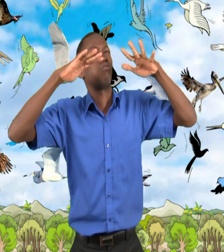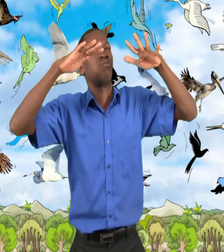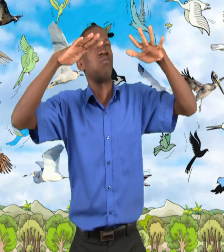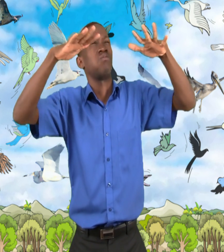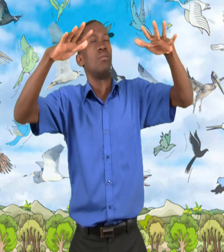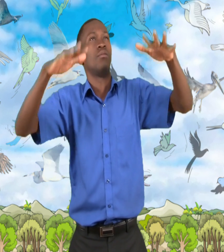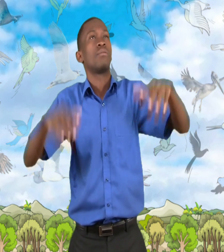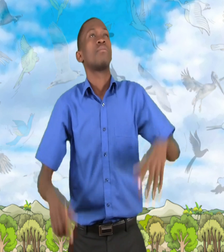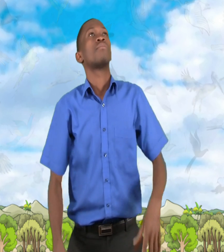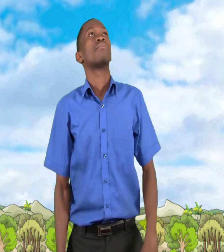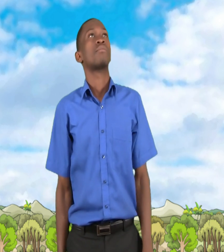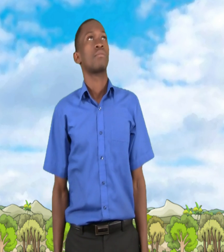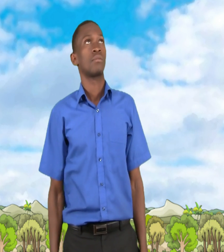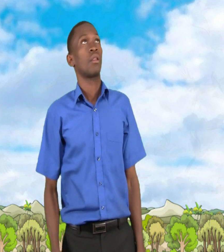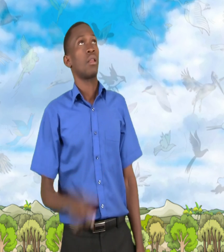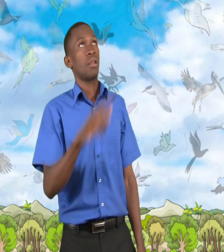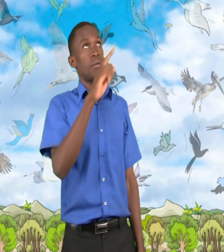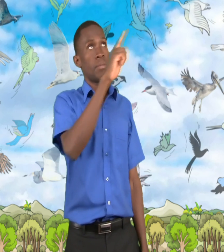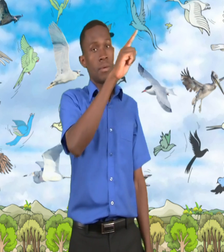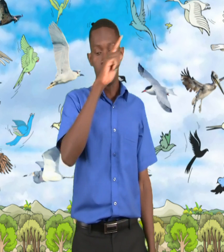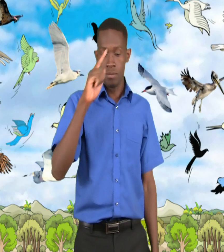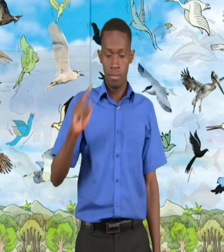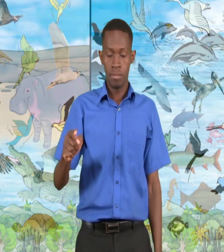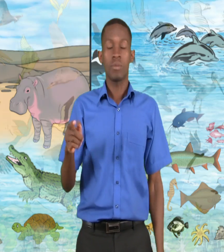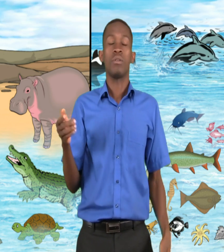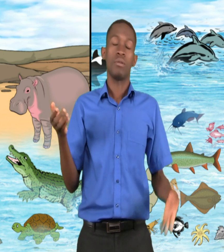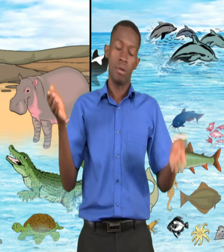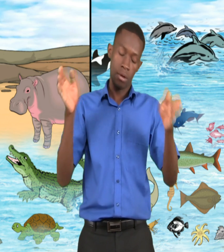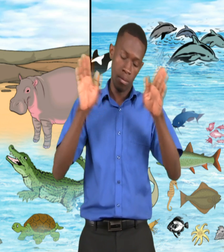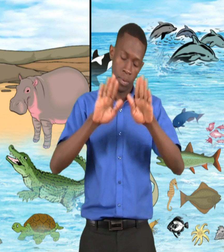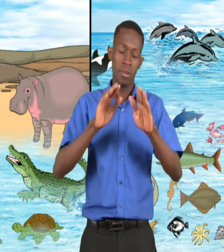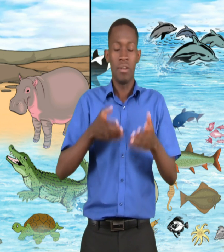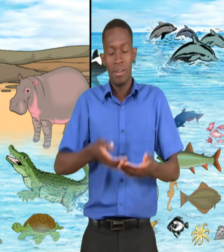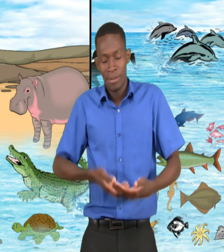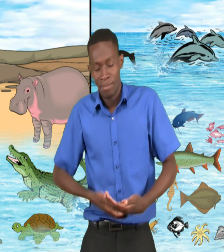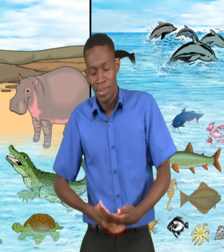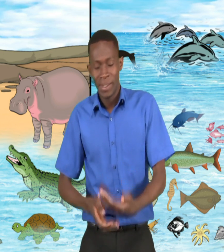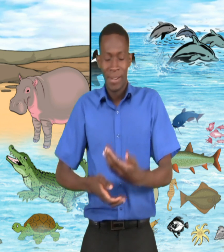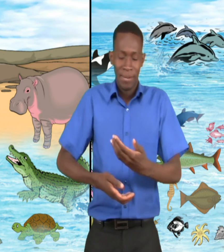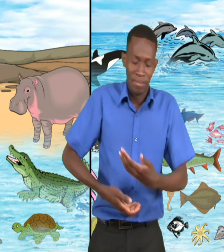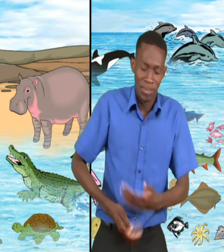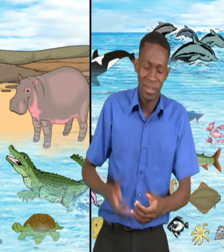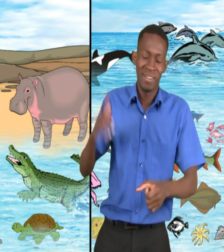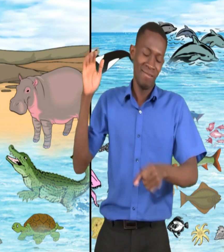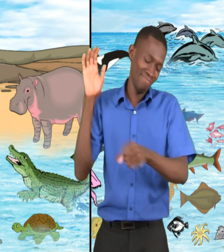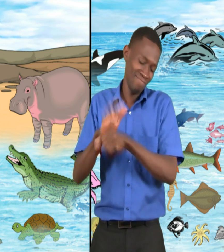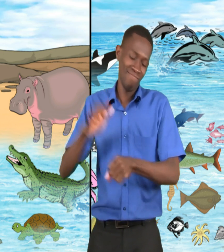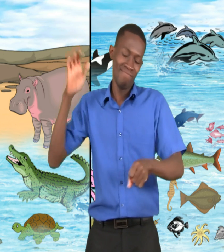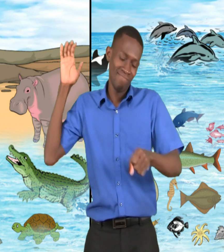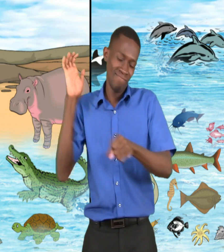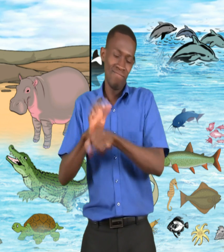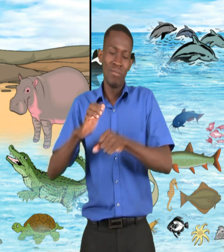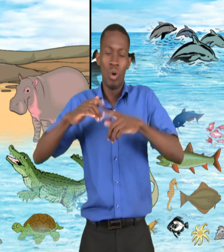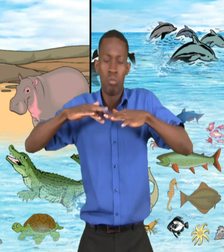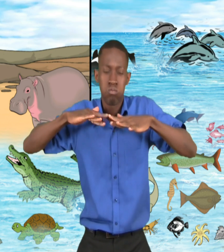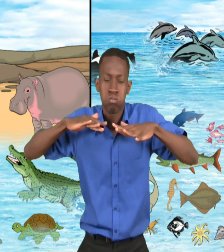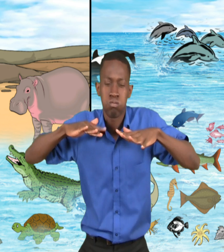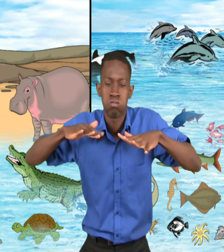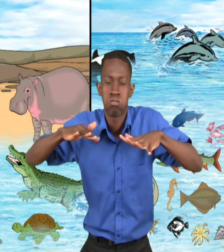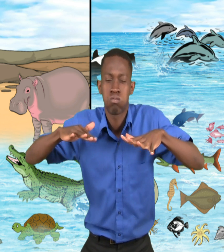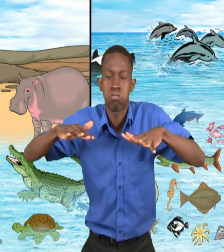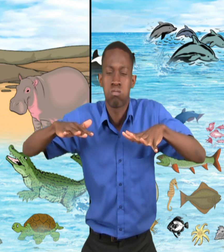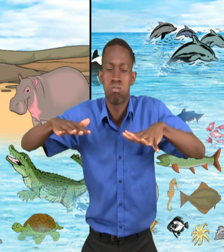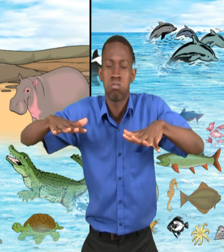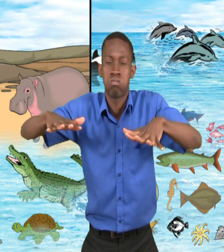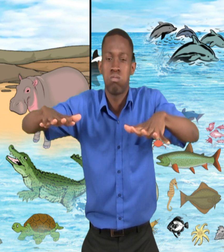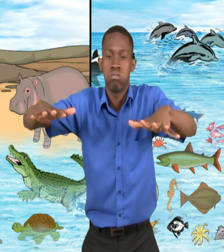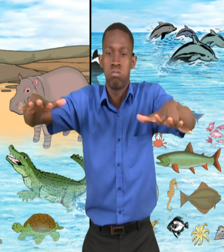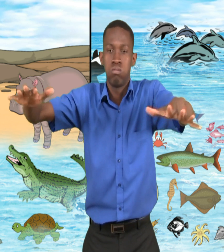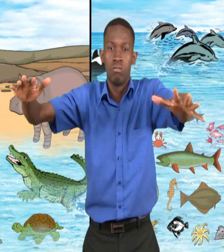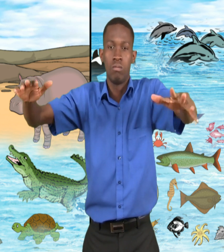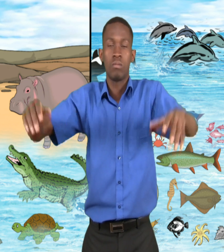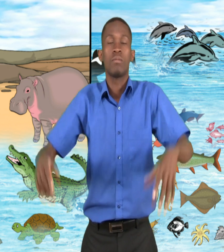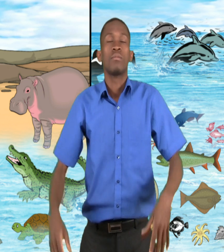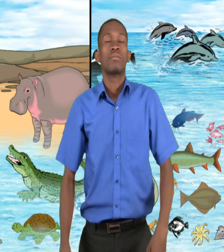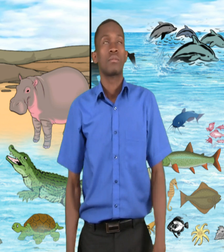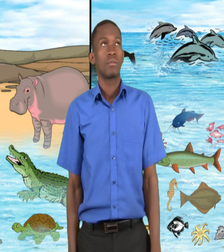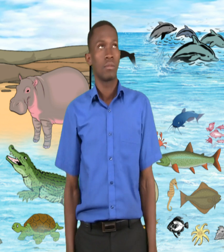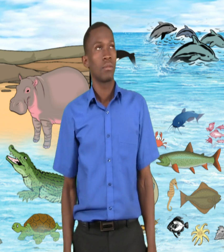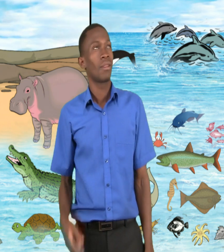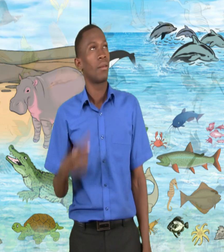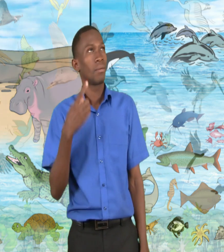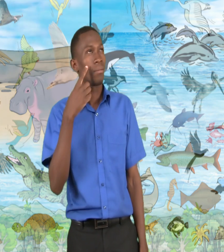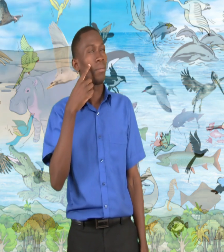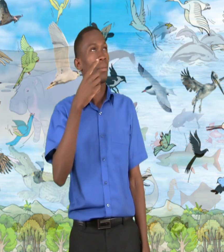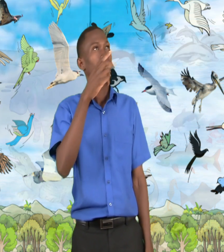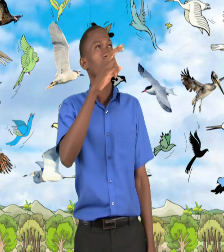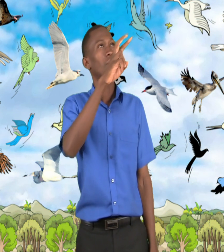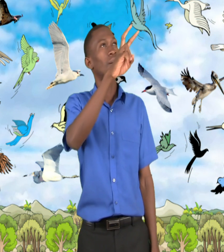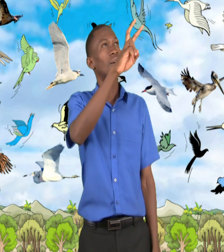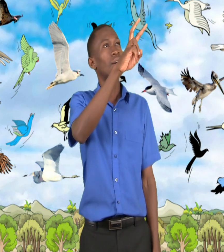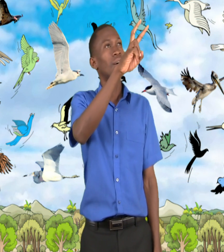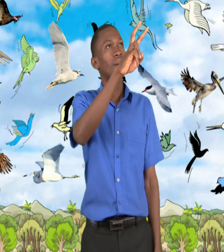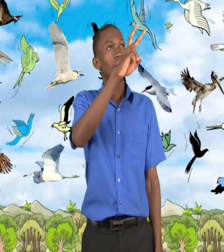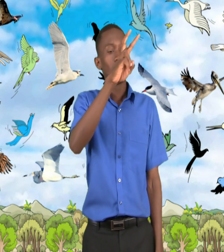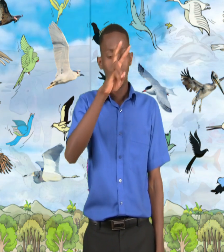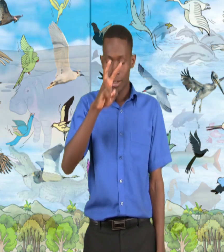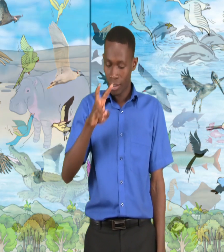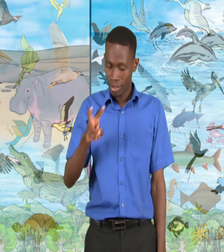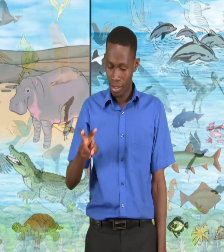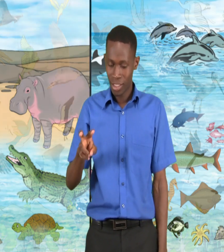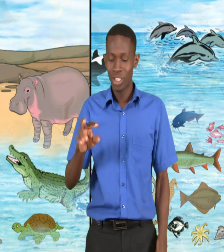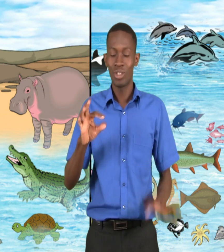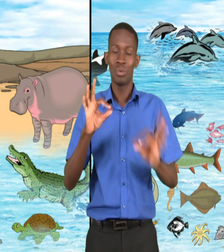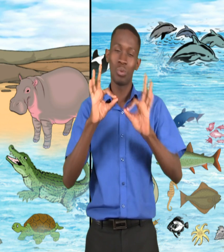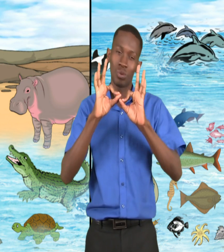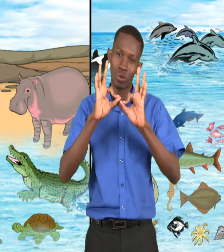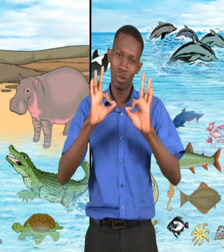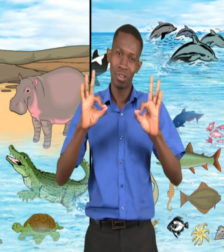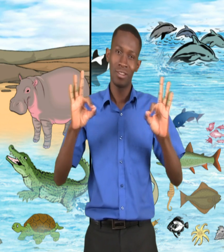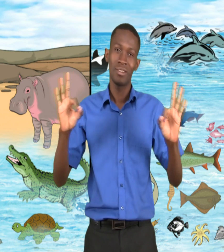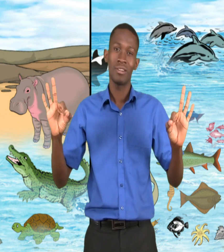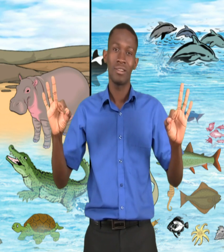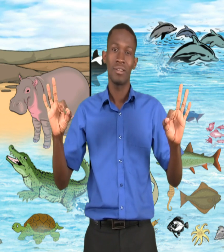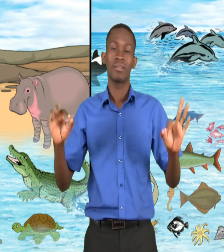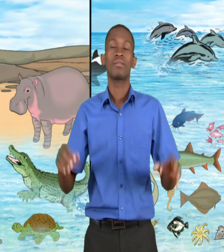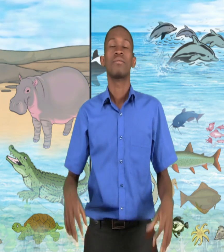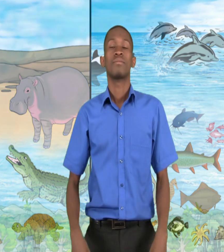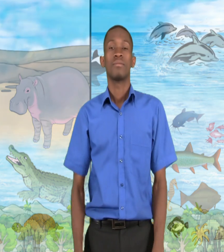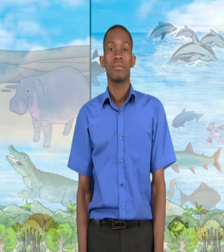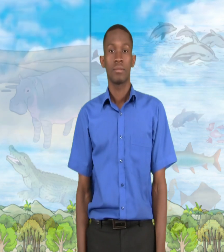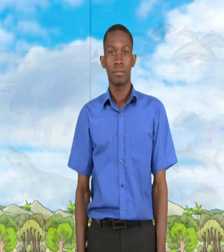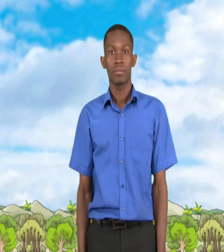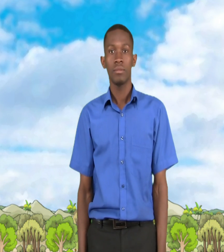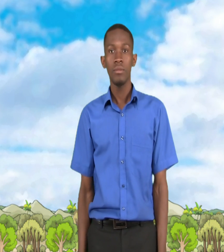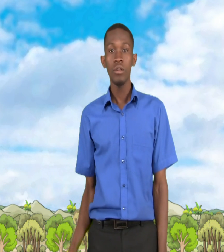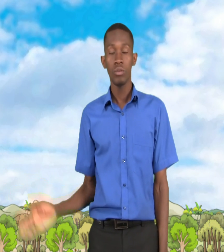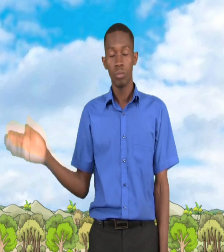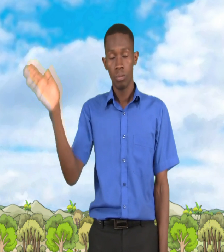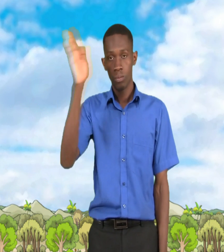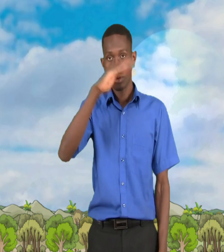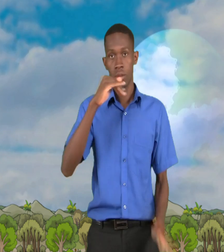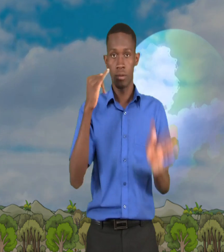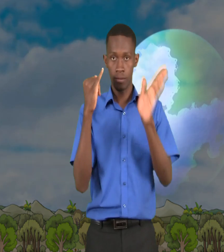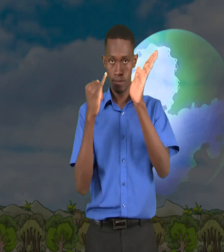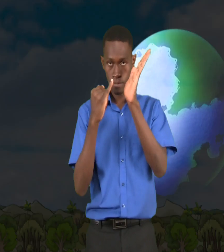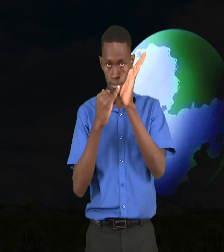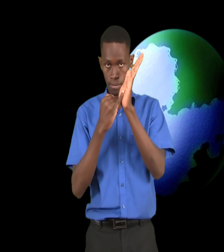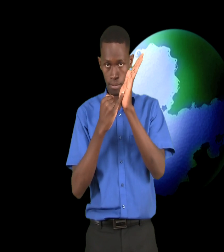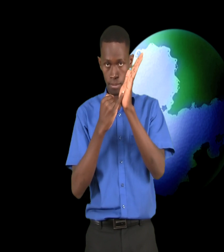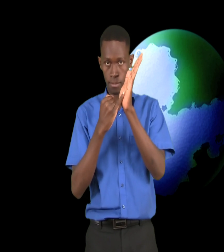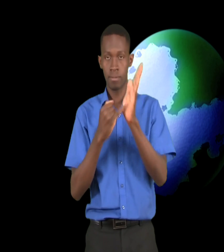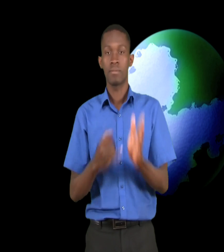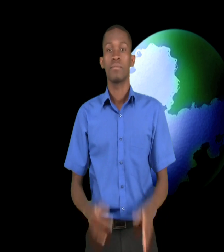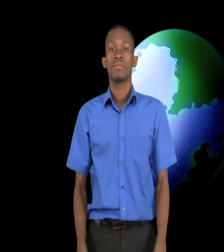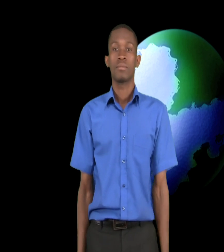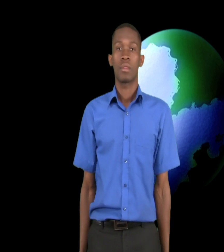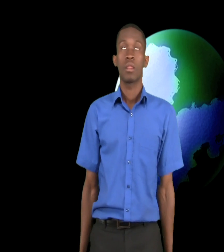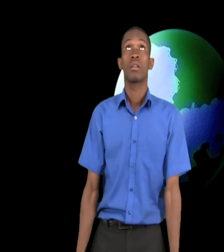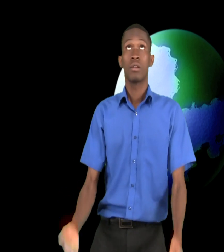Then God blessed them and said, “Be fruitful and multiply and fill the waters of the seas, and let birds multiply on the earth.” And there was evening, and there was morning—the fifth day.